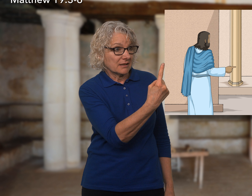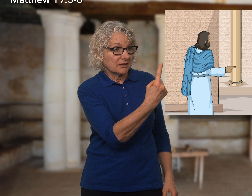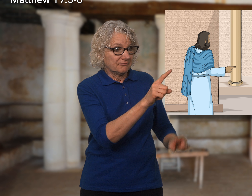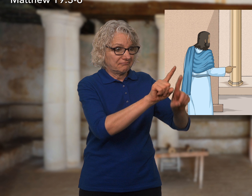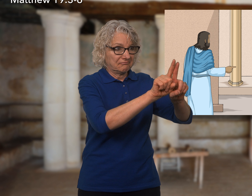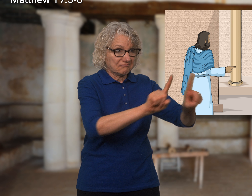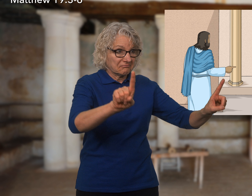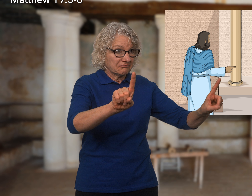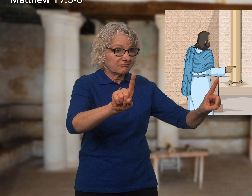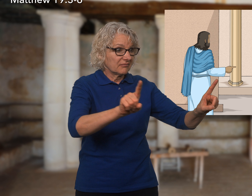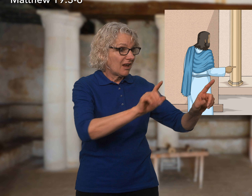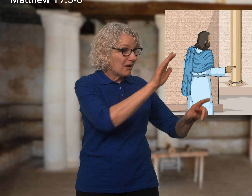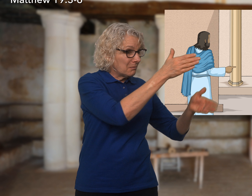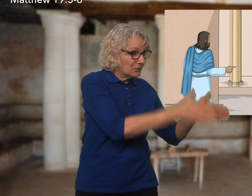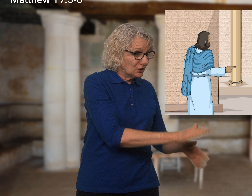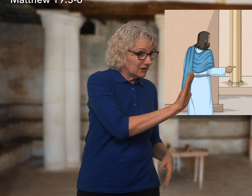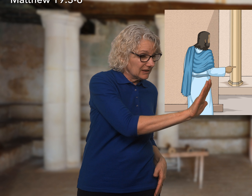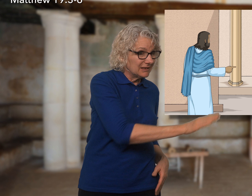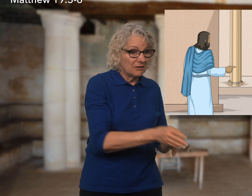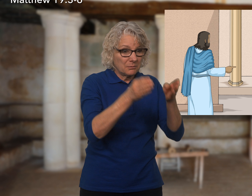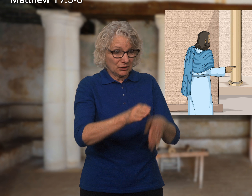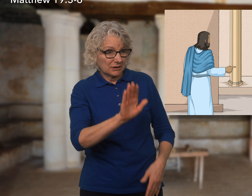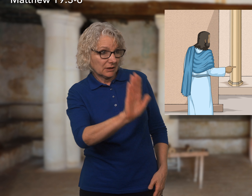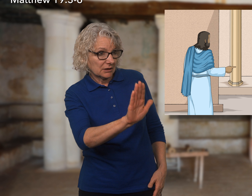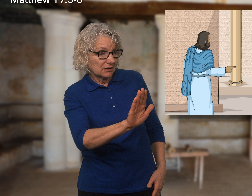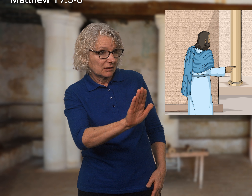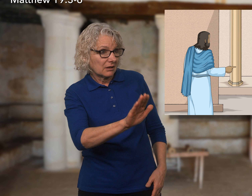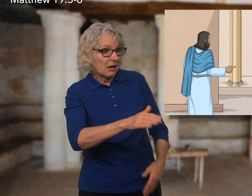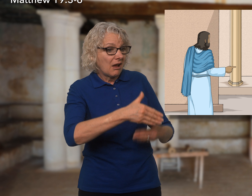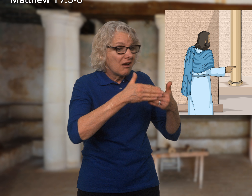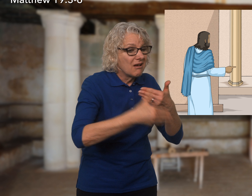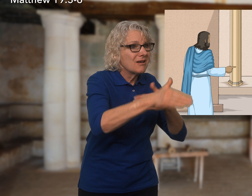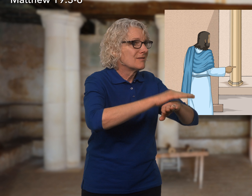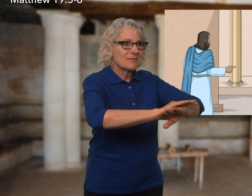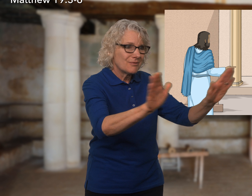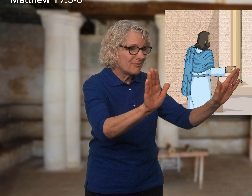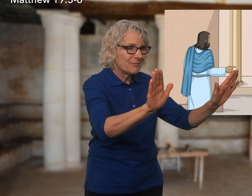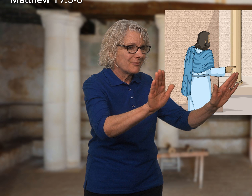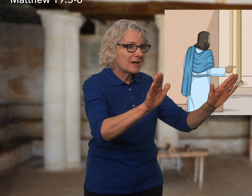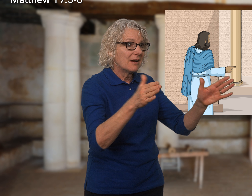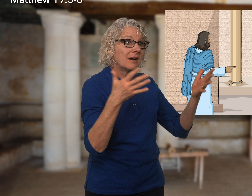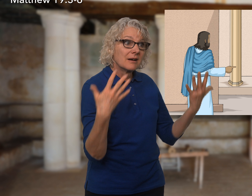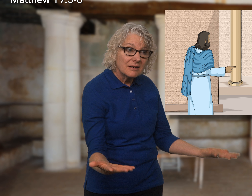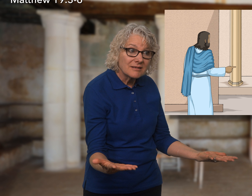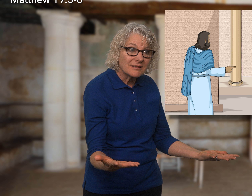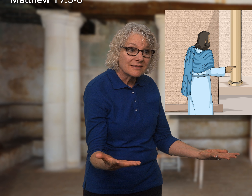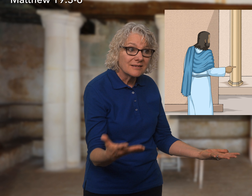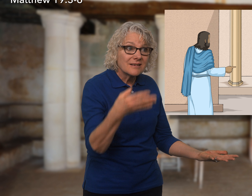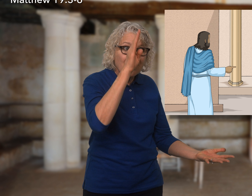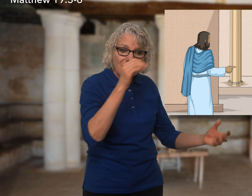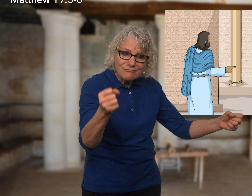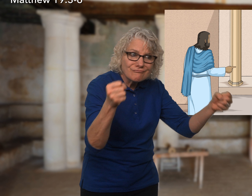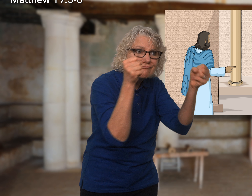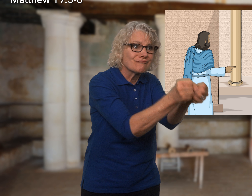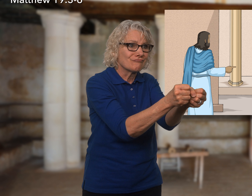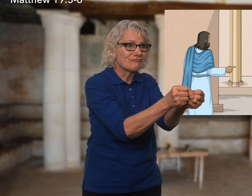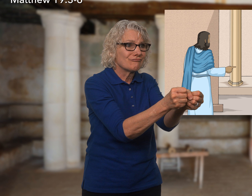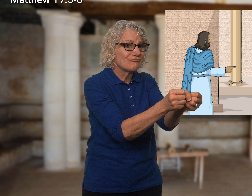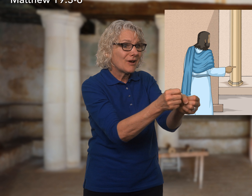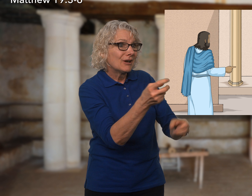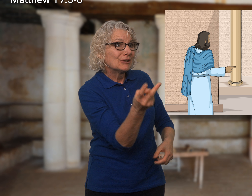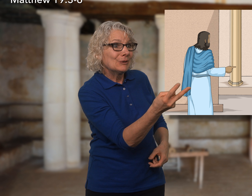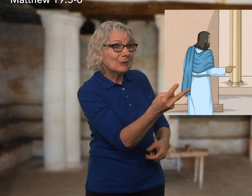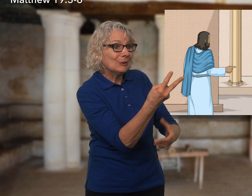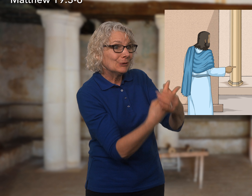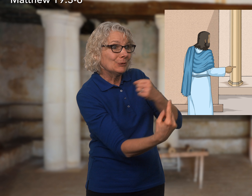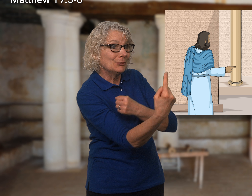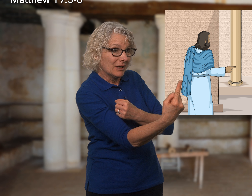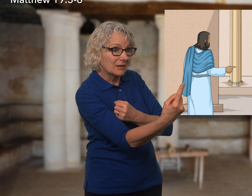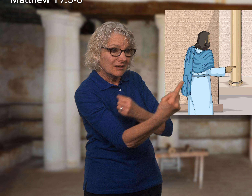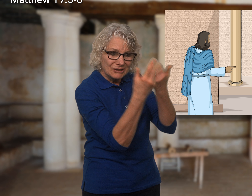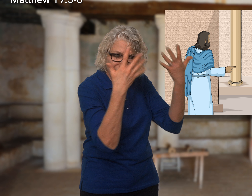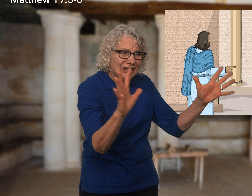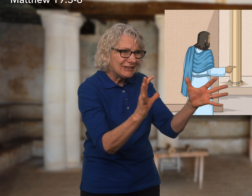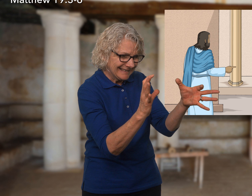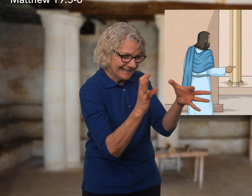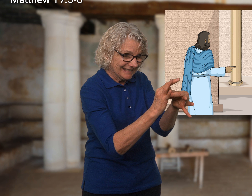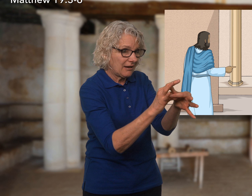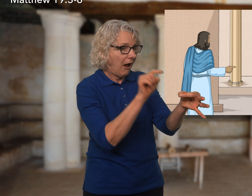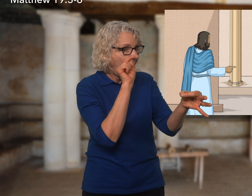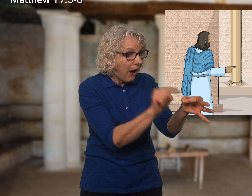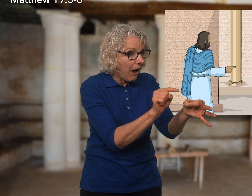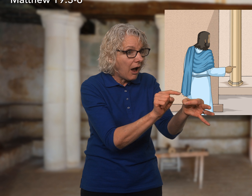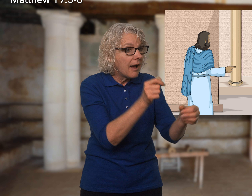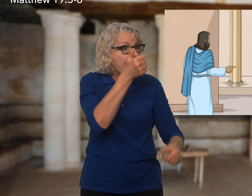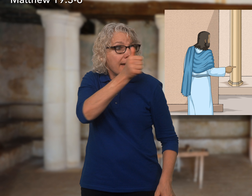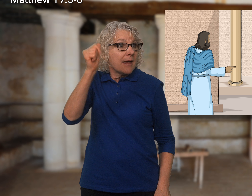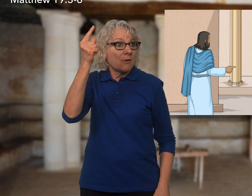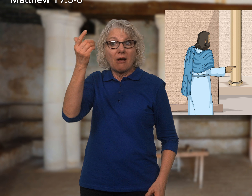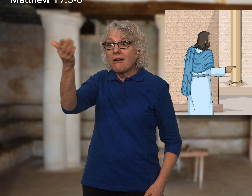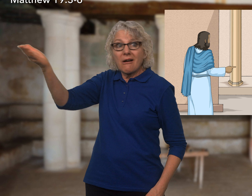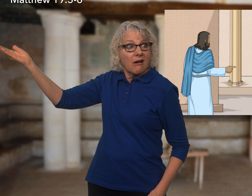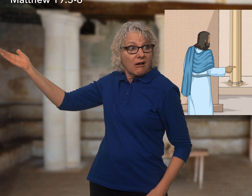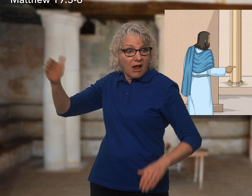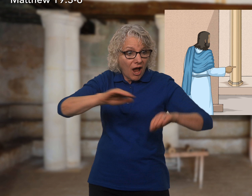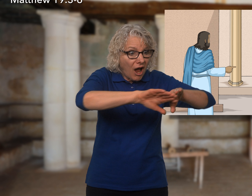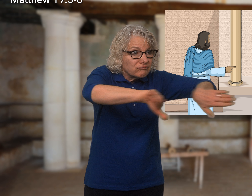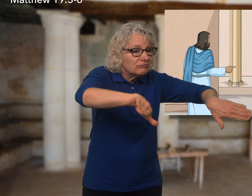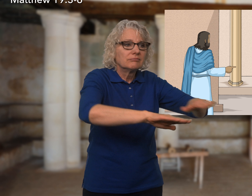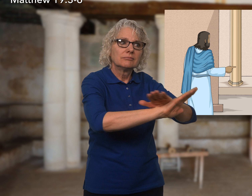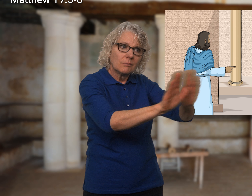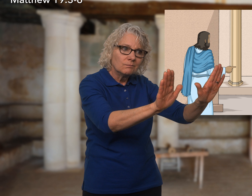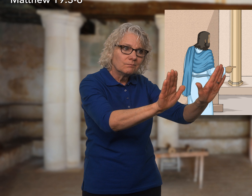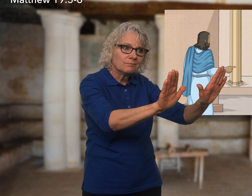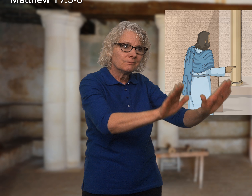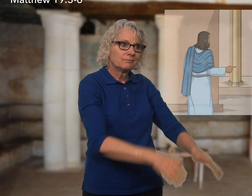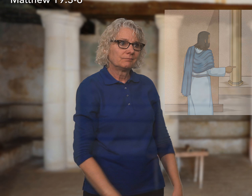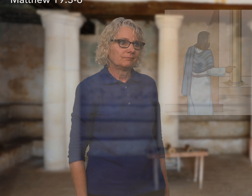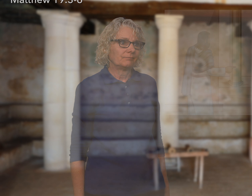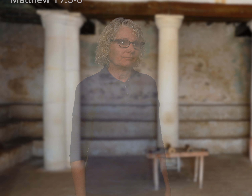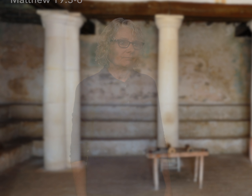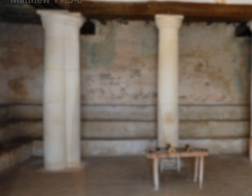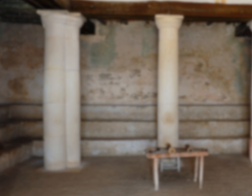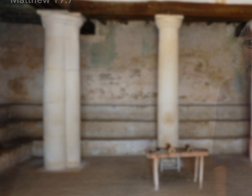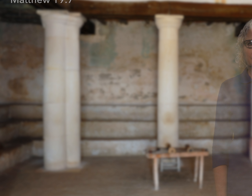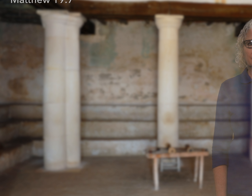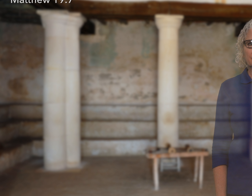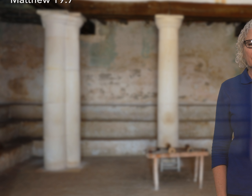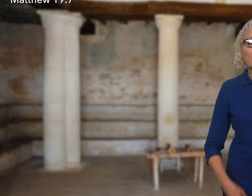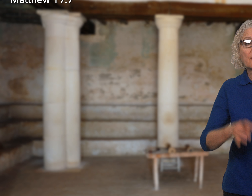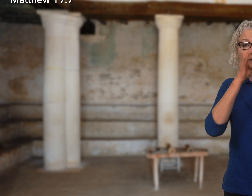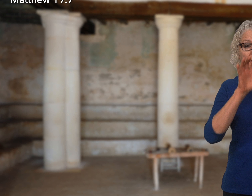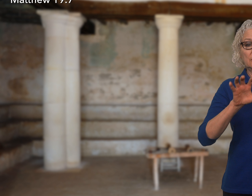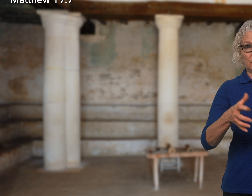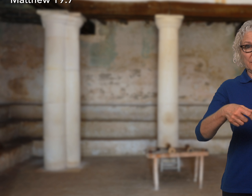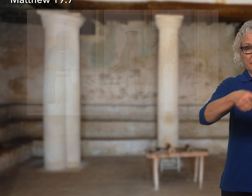So they are no longer two, but one flesh. Therefore what God has joined together, let man not separate.”